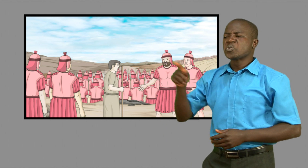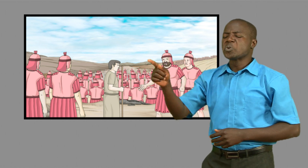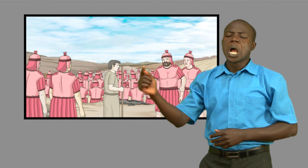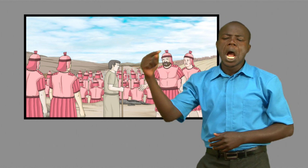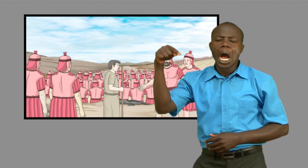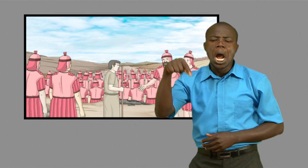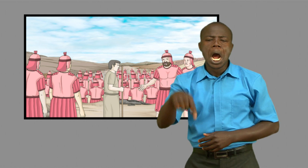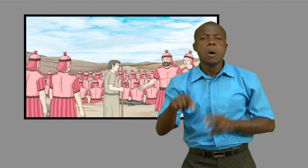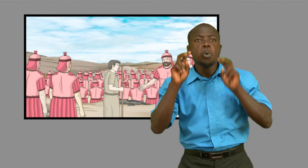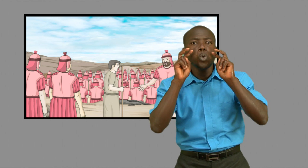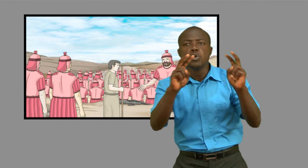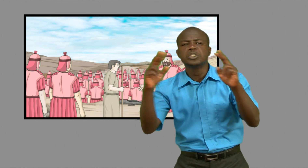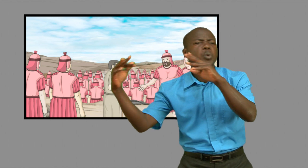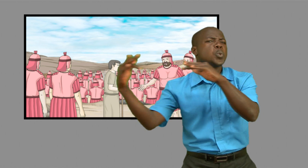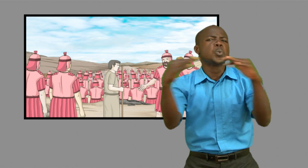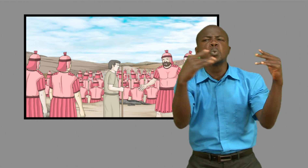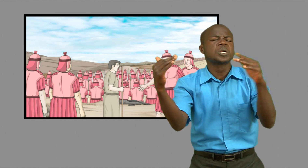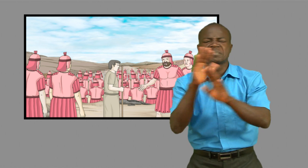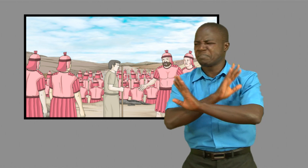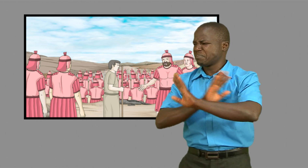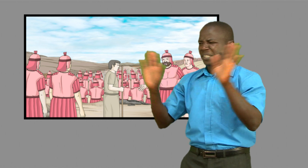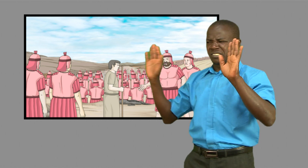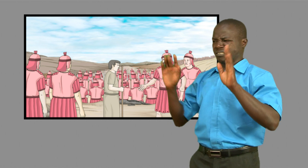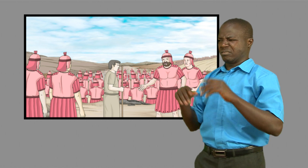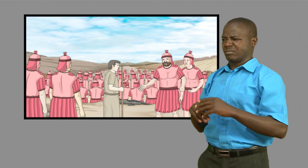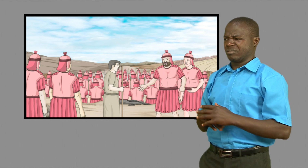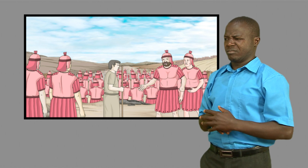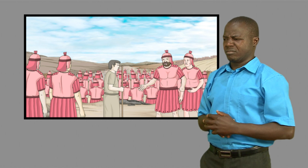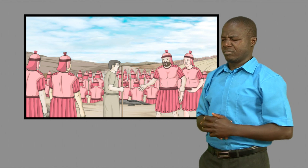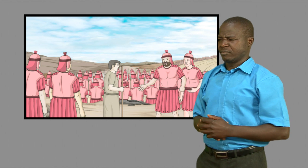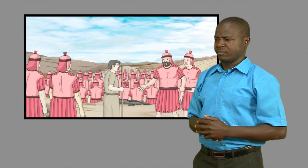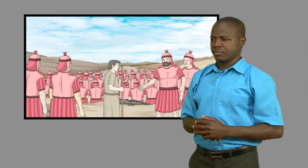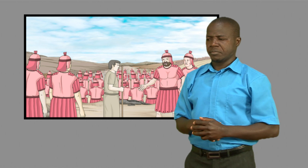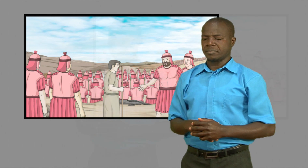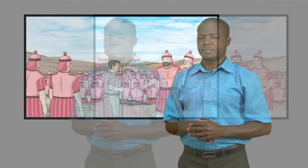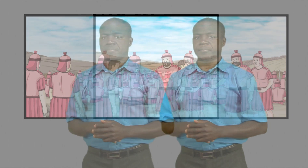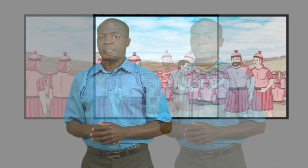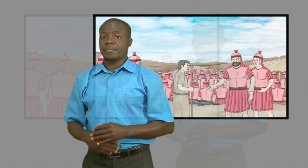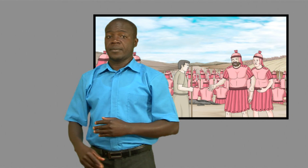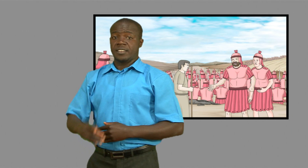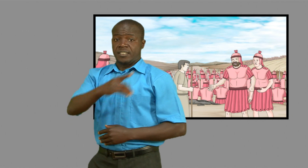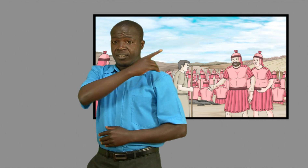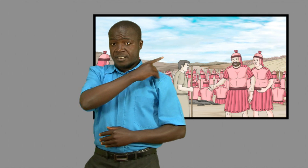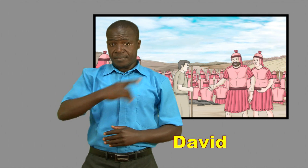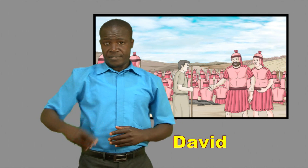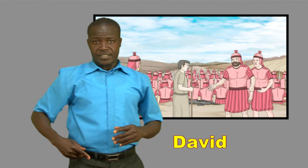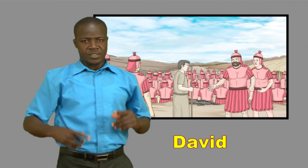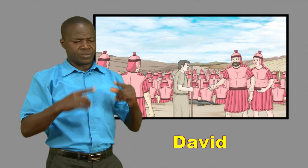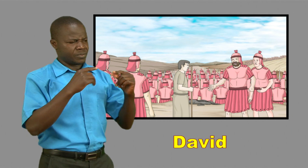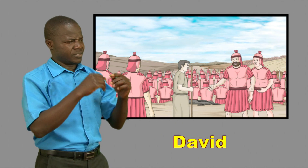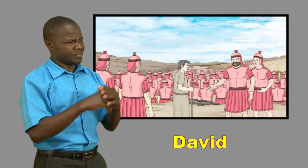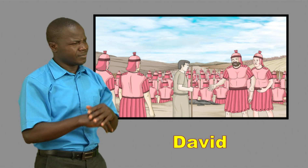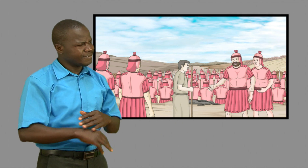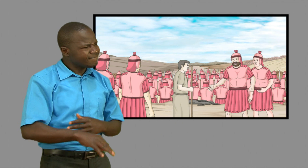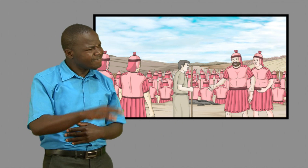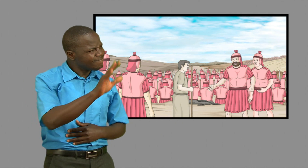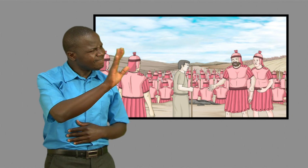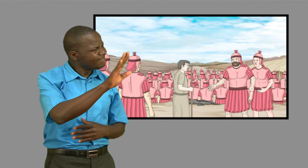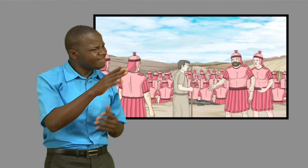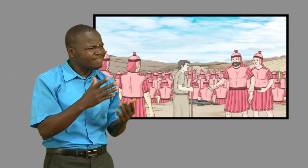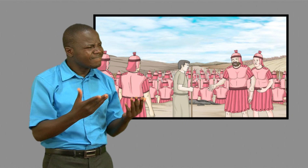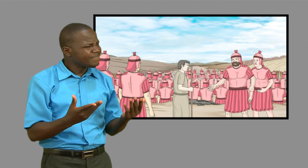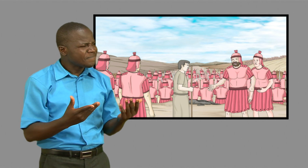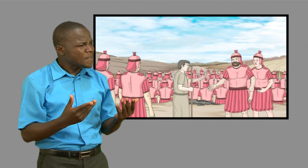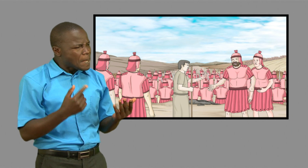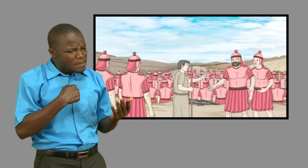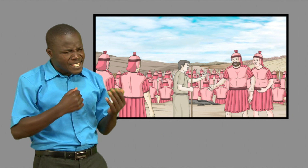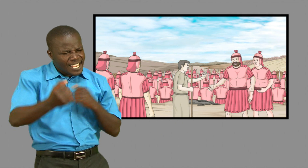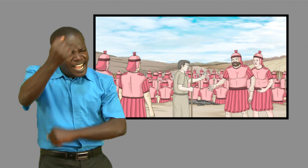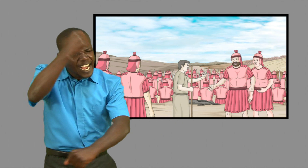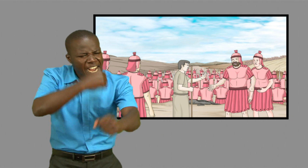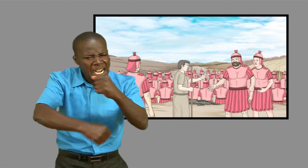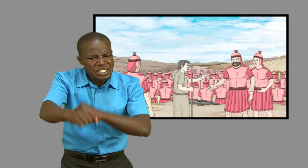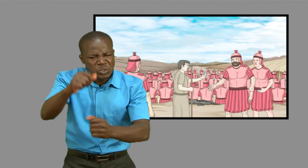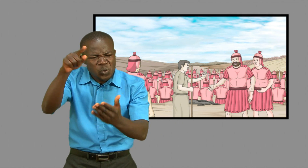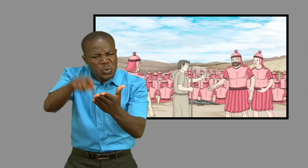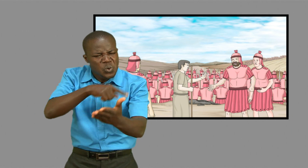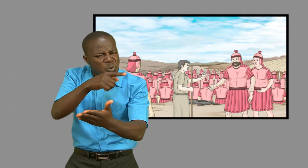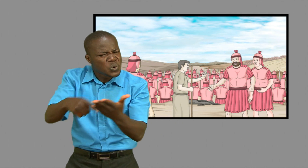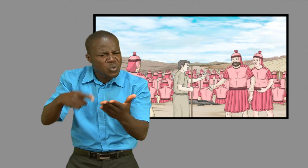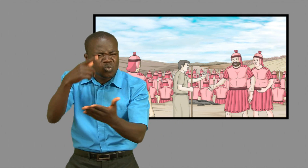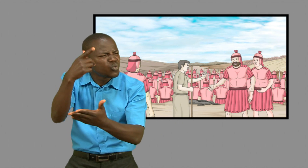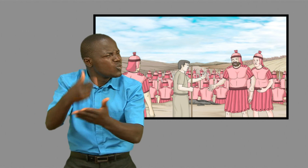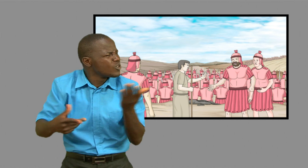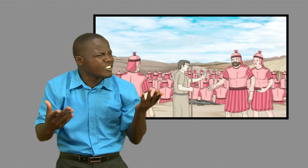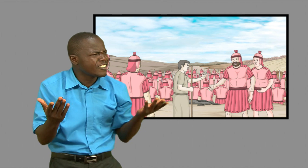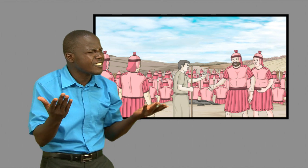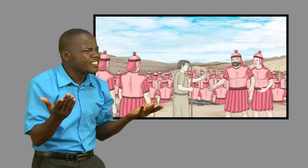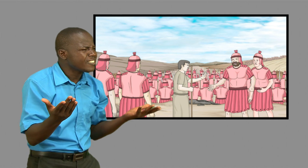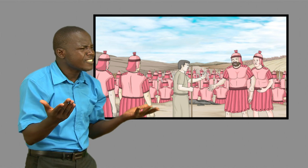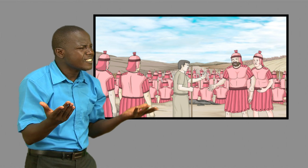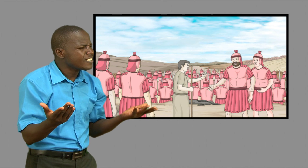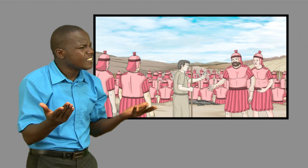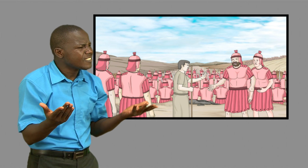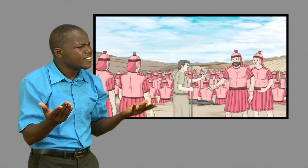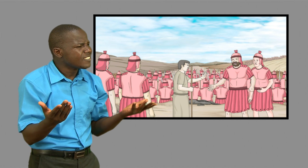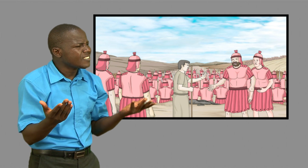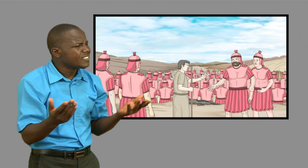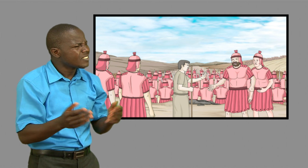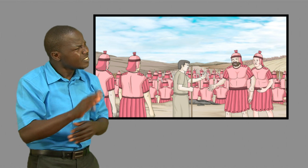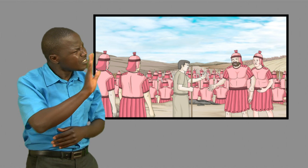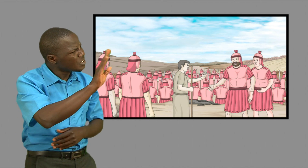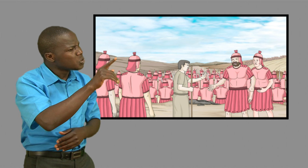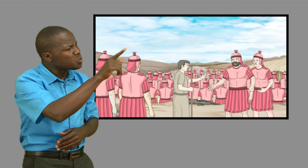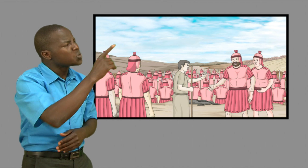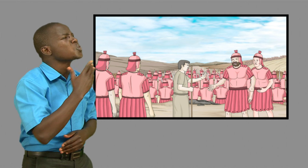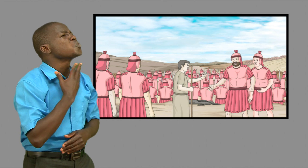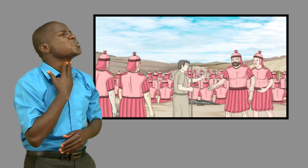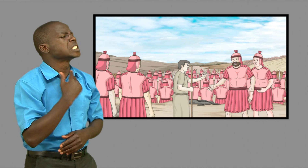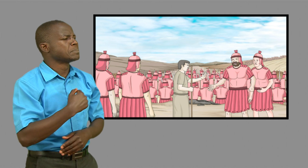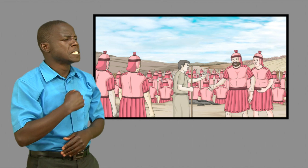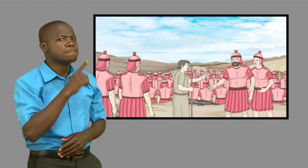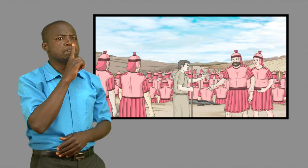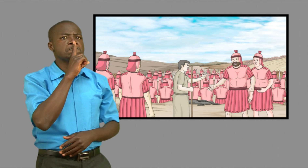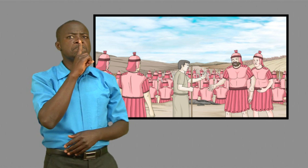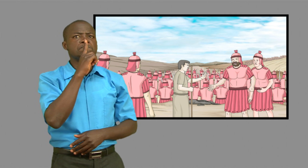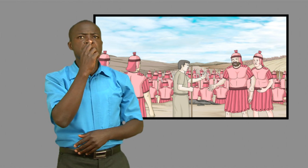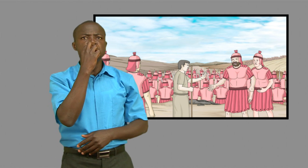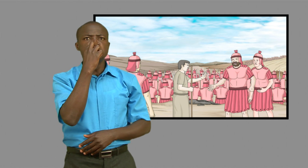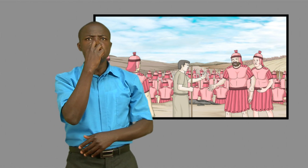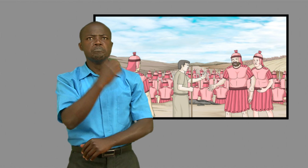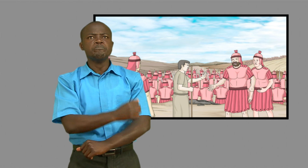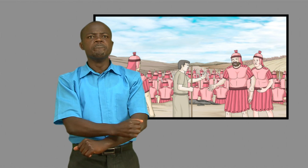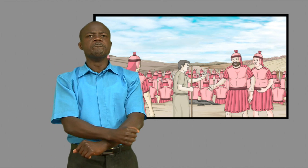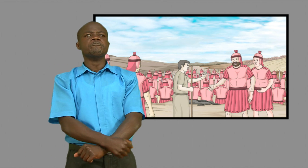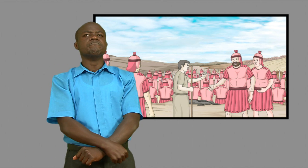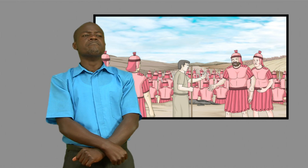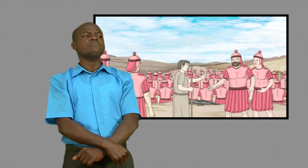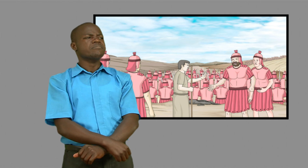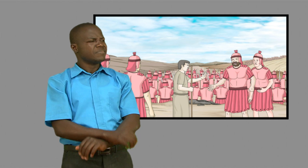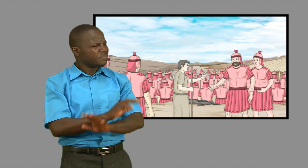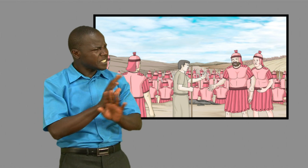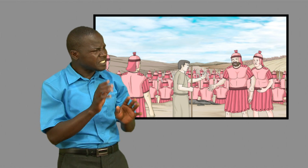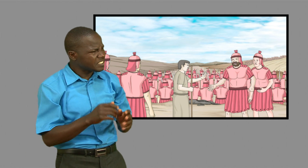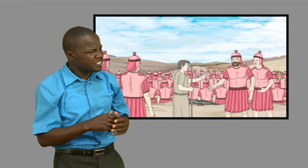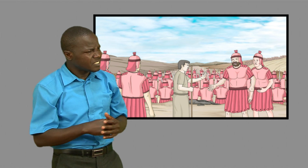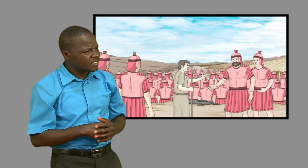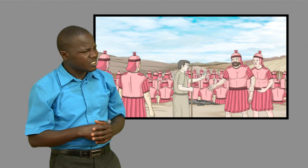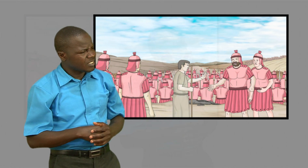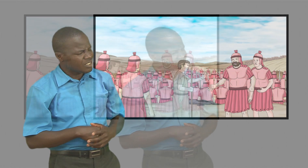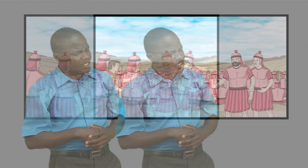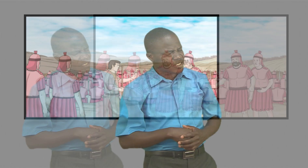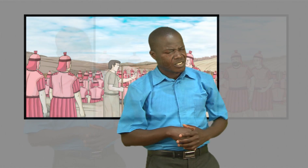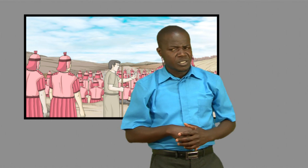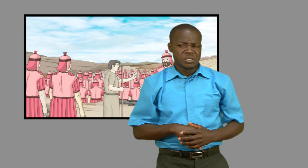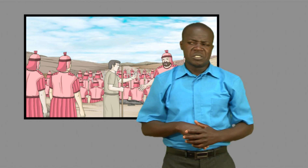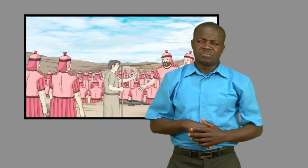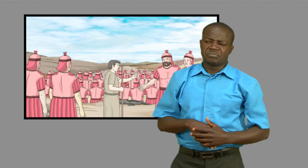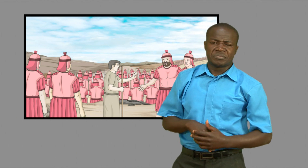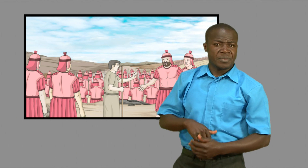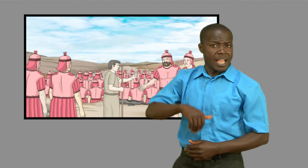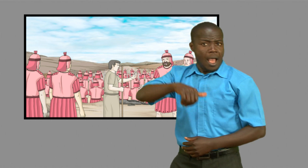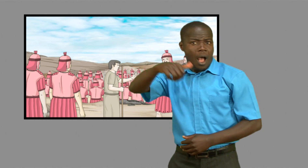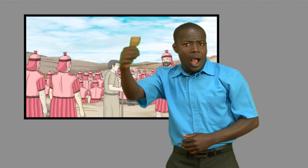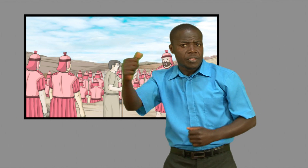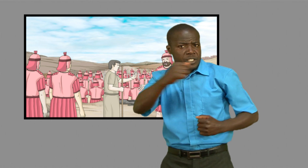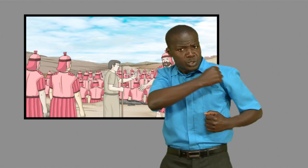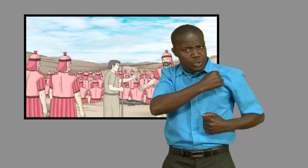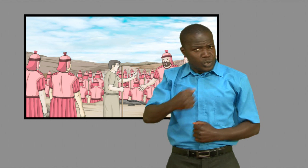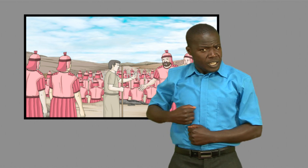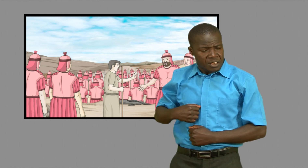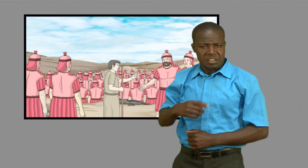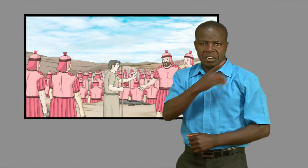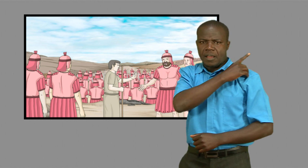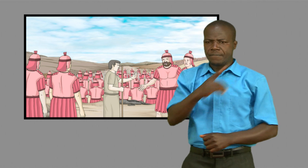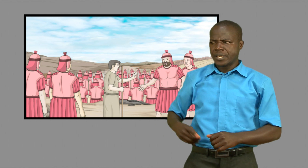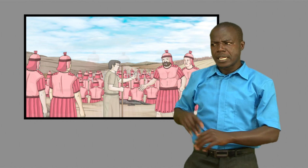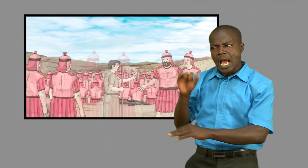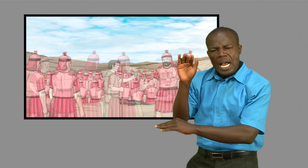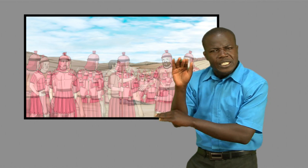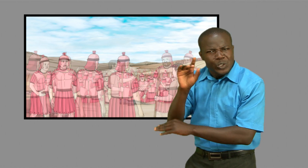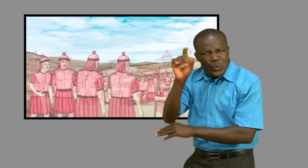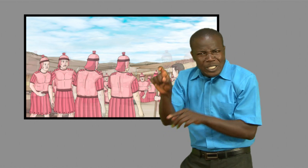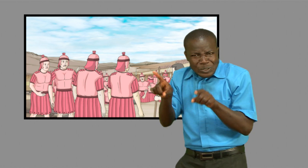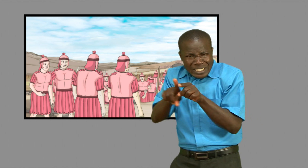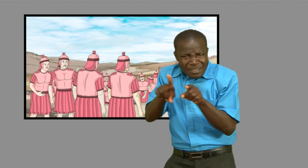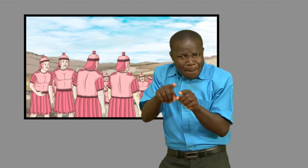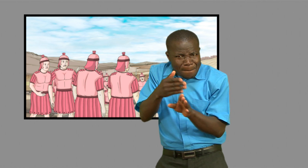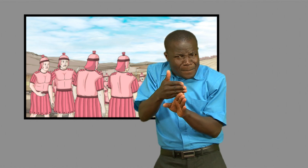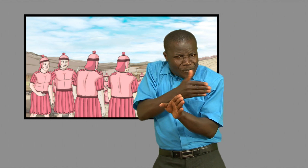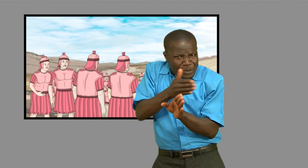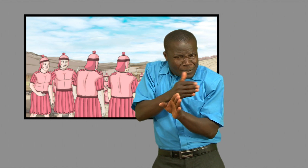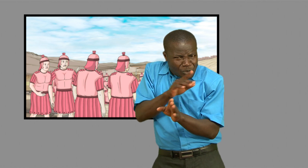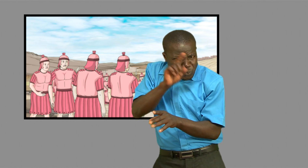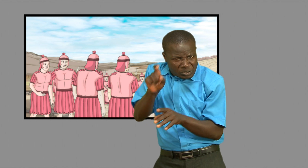I know your pride and wickedness of heart—you have come down to see the battle!” “What have I done now?” said David.